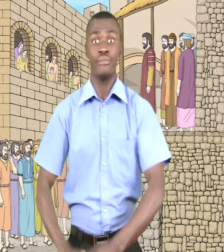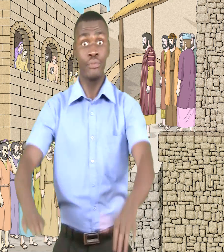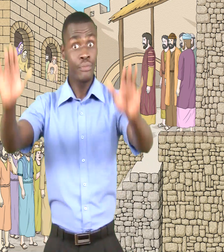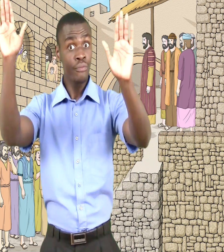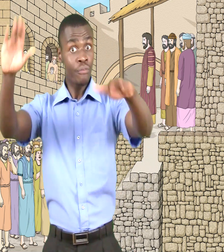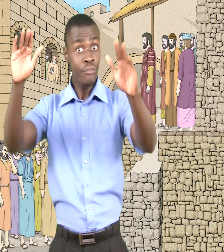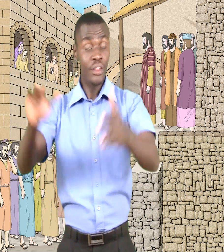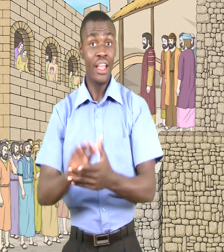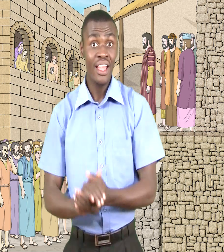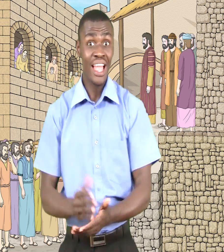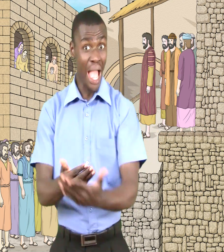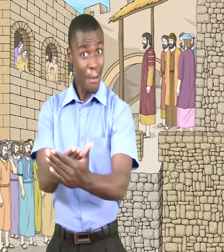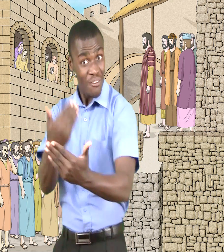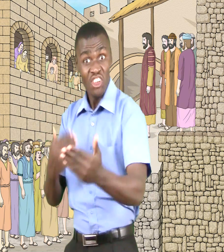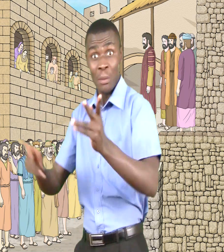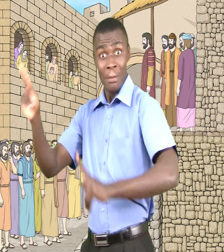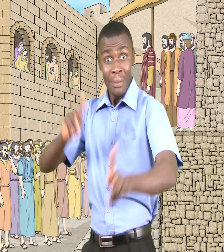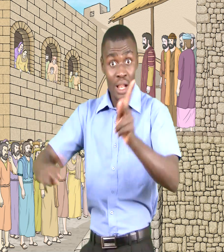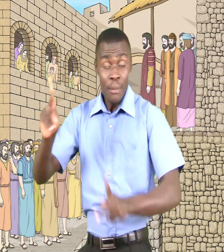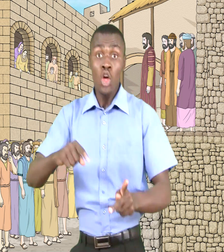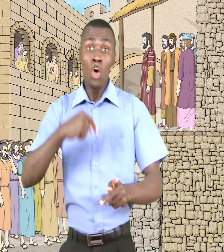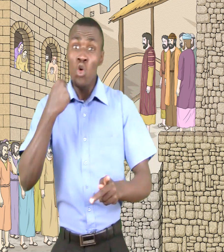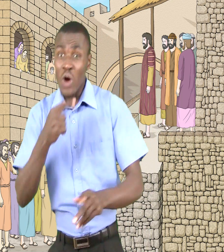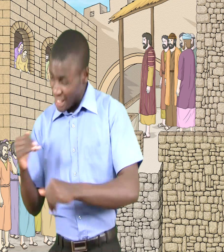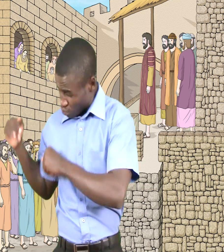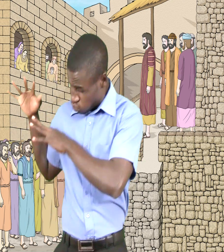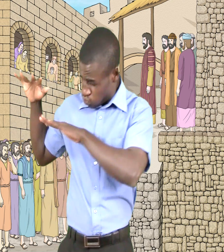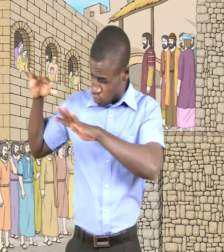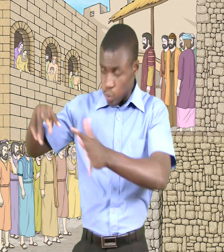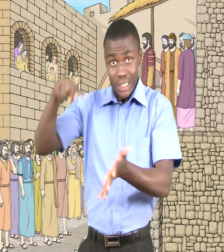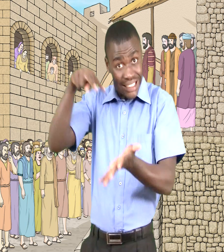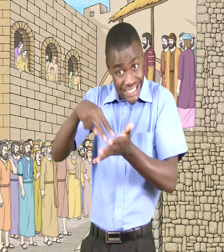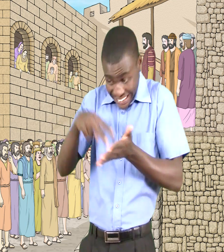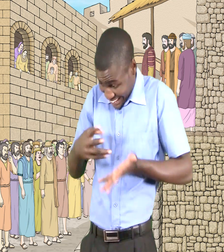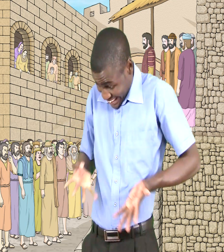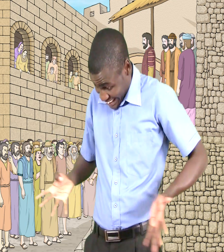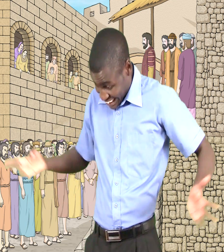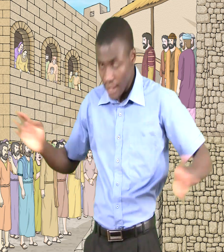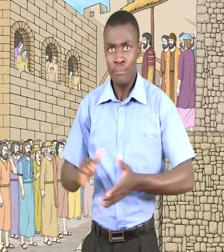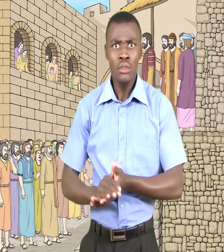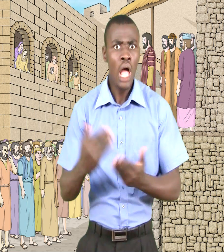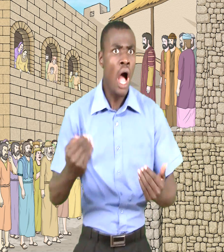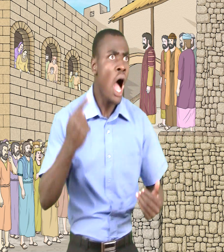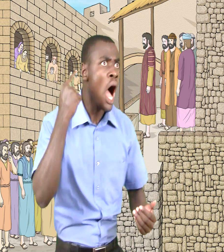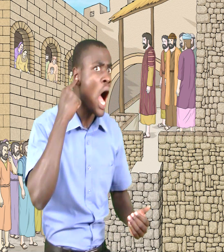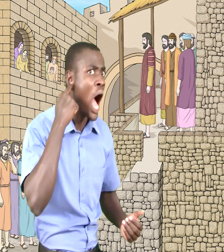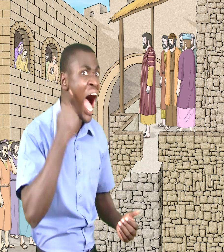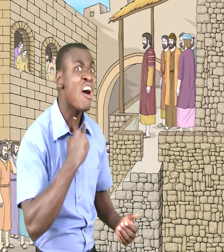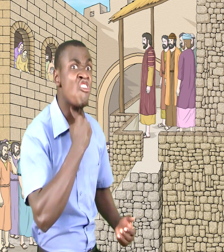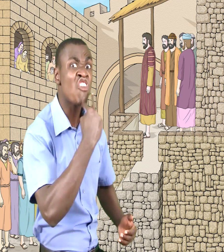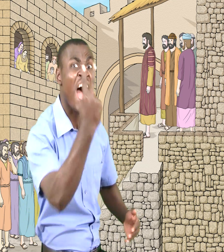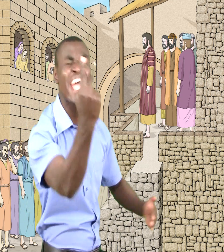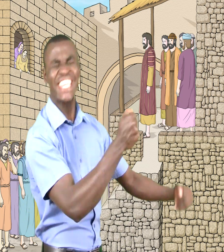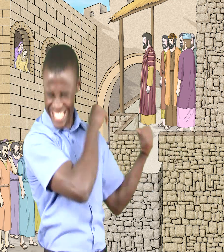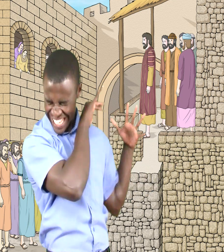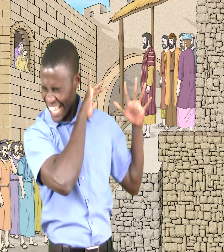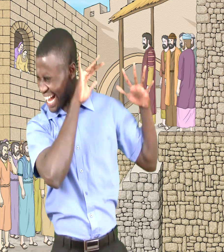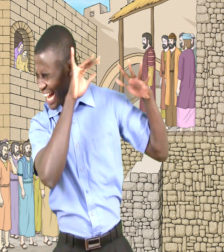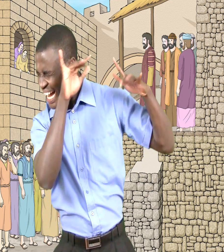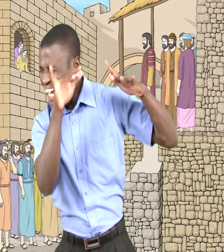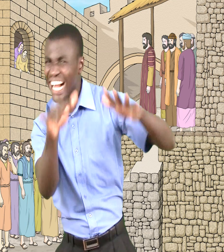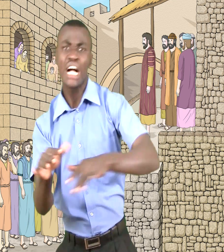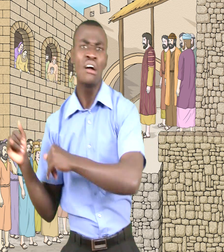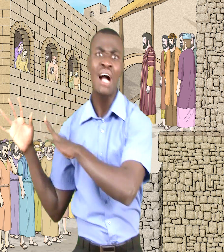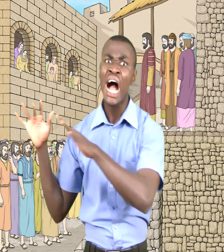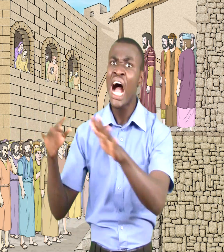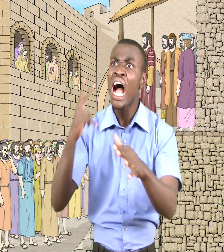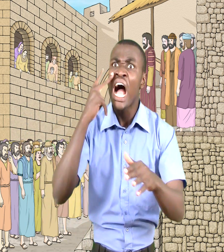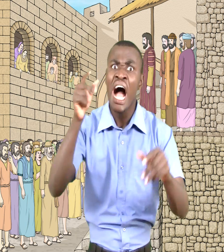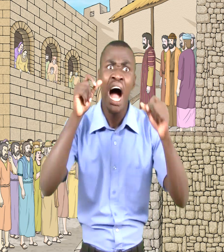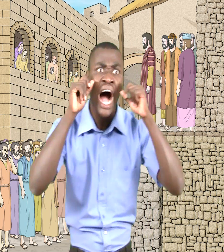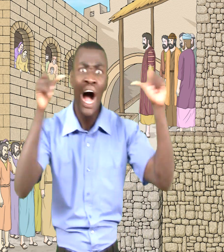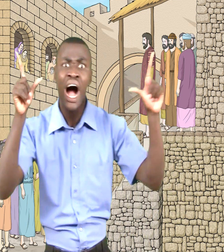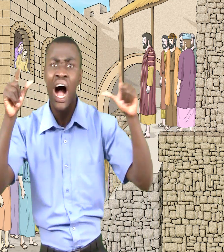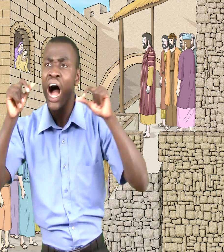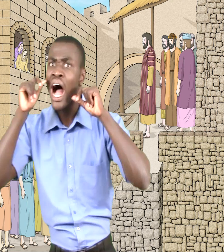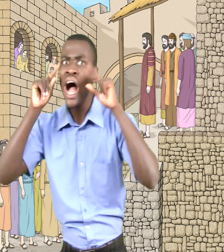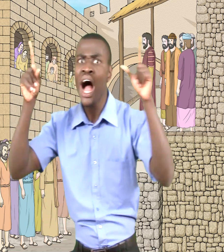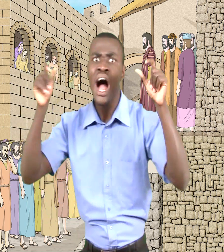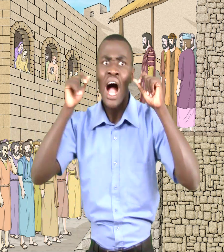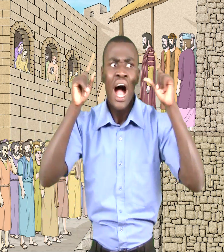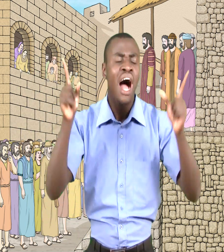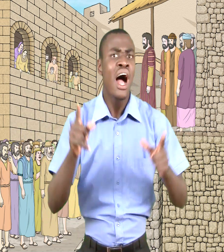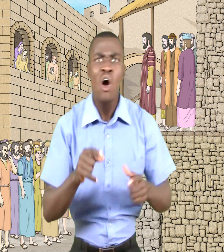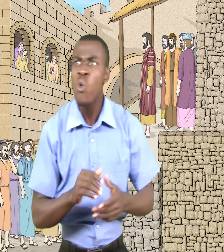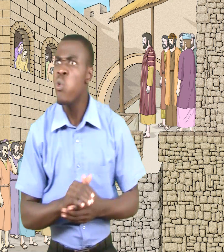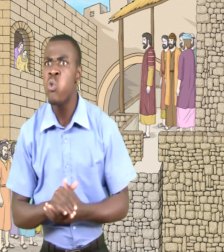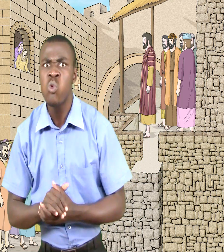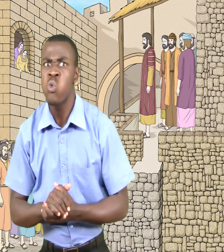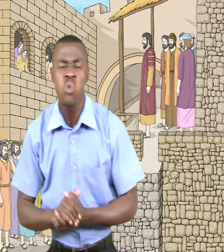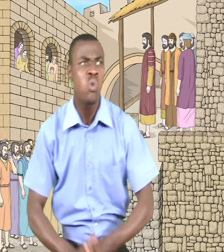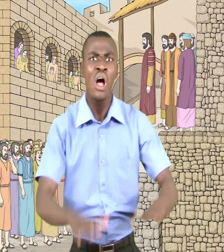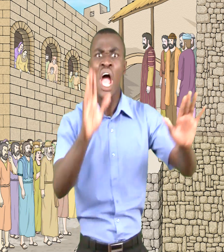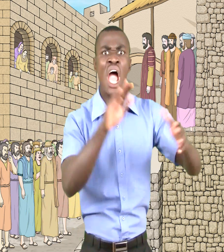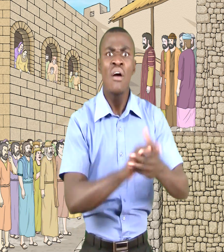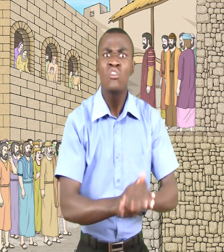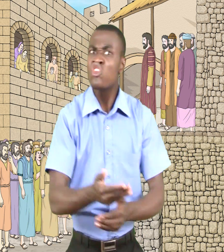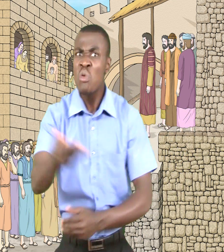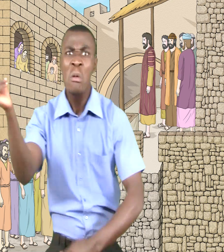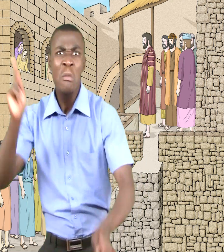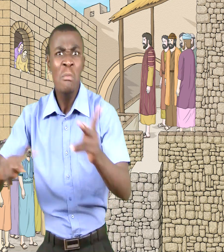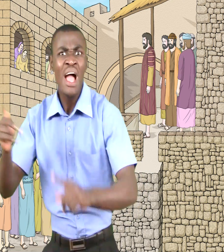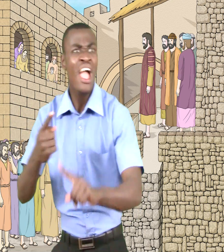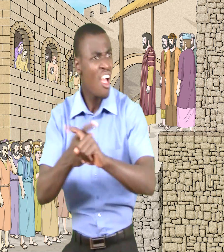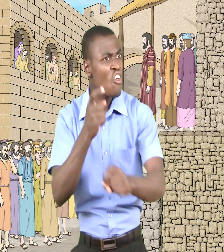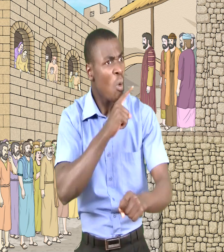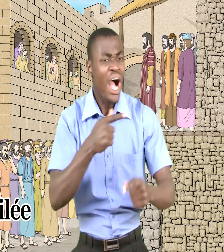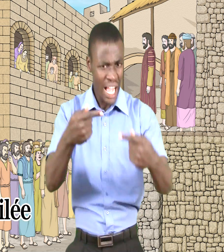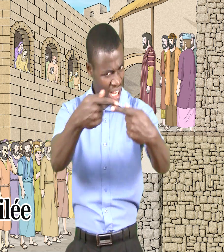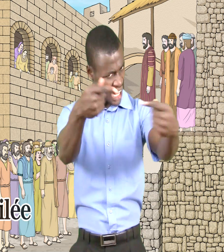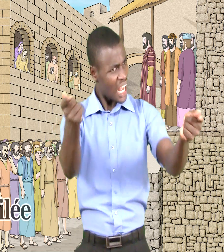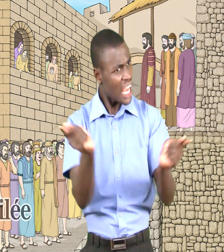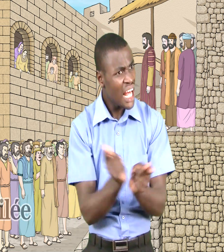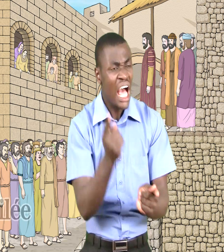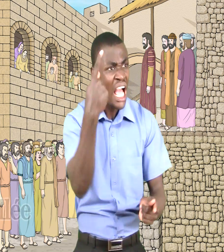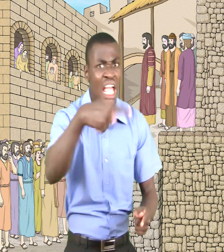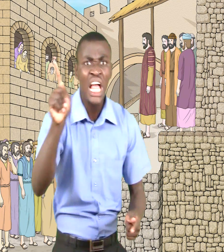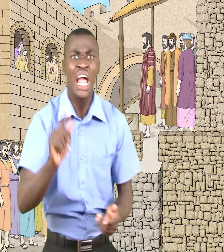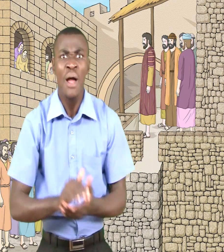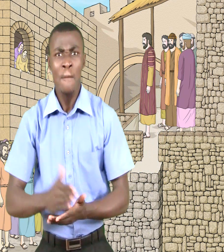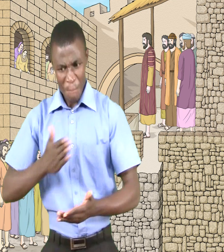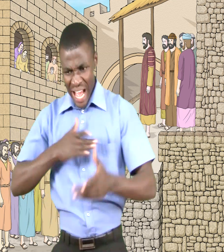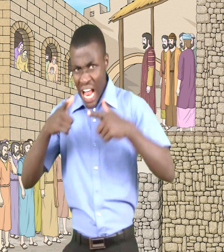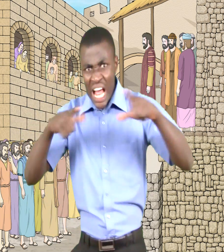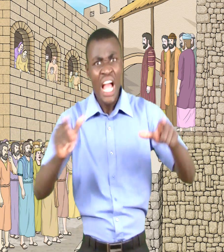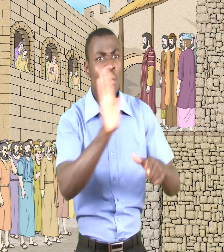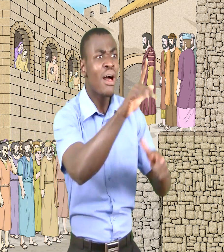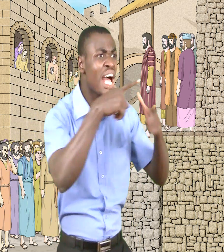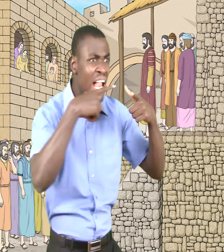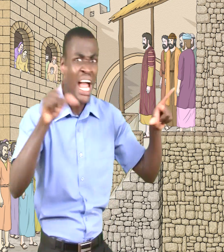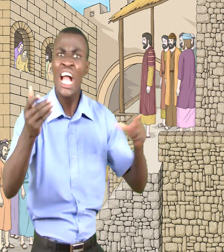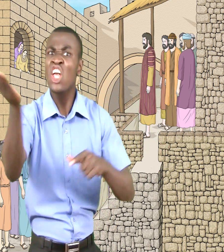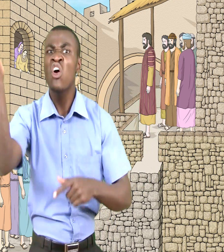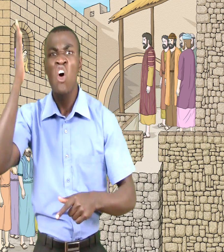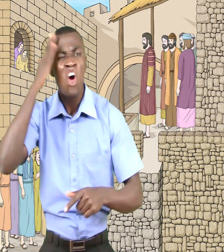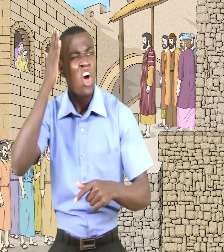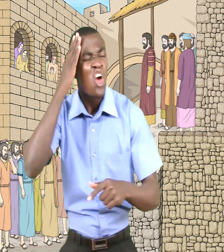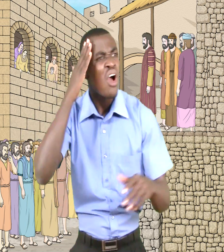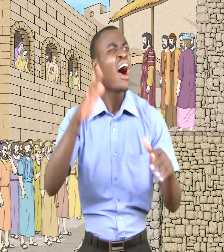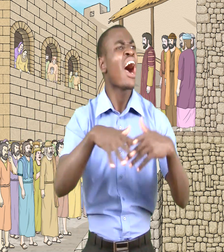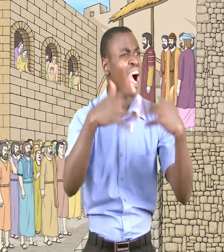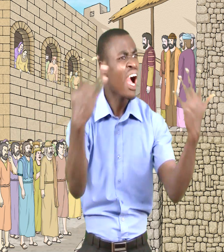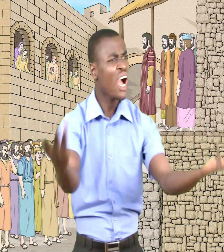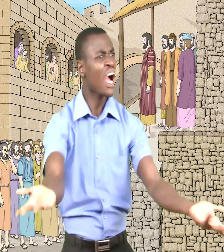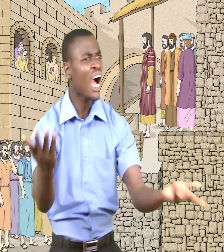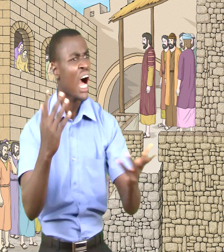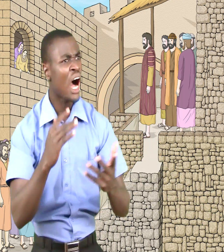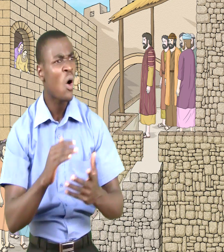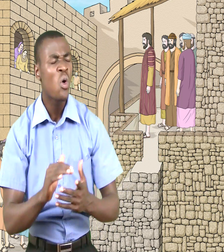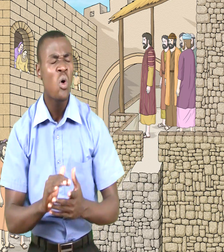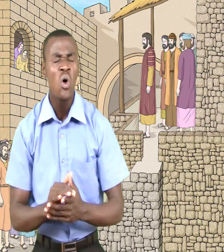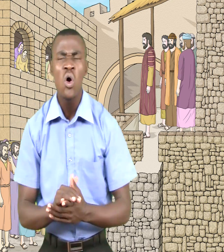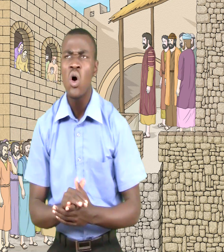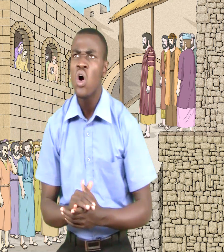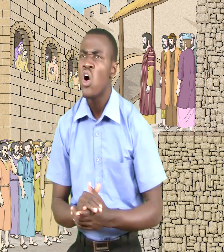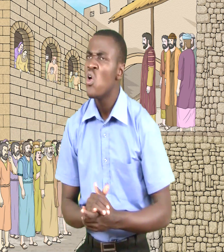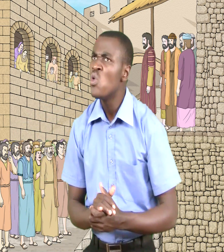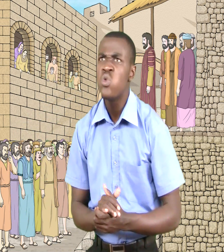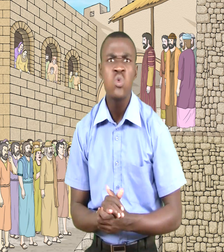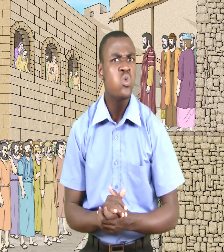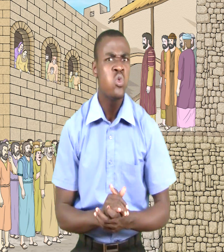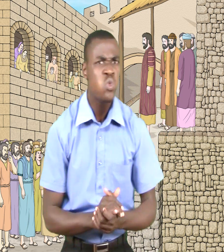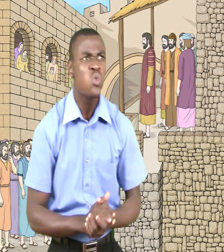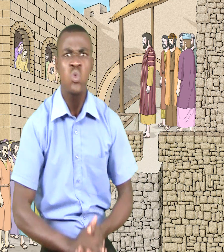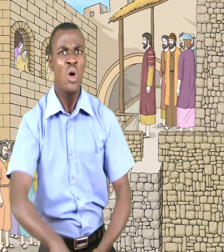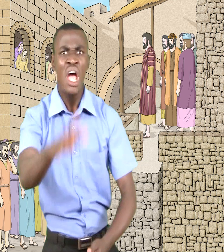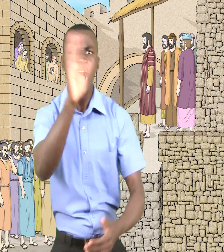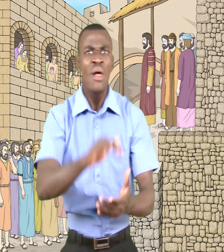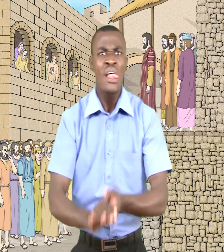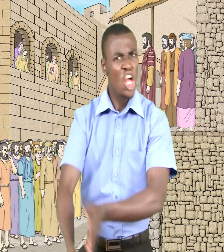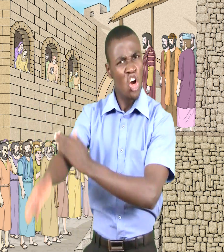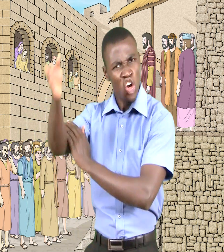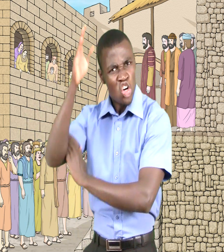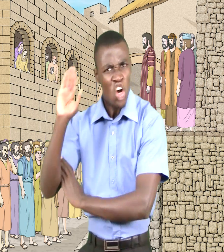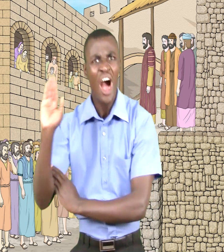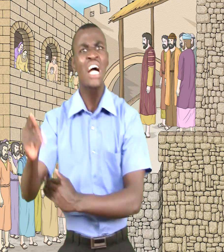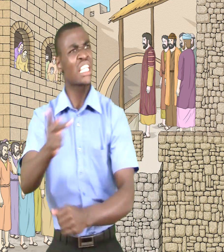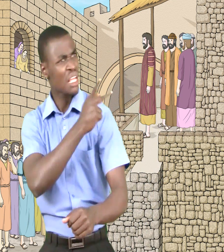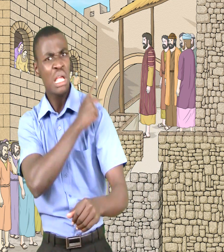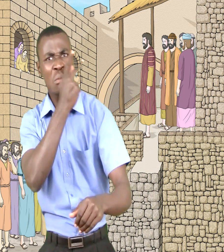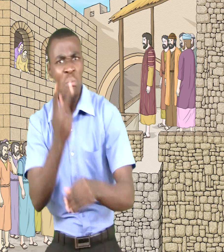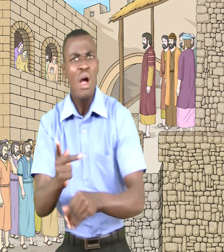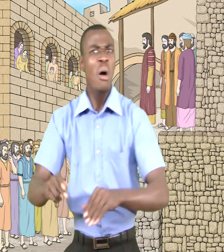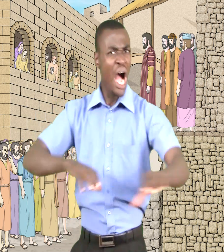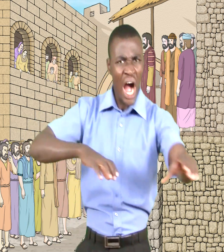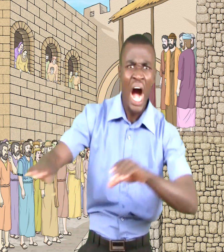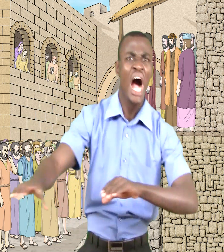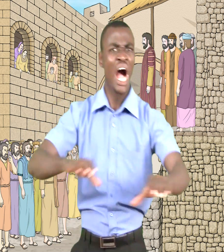Astounded and amazed, they asked, “Are not all these men who are speaking Galileans? How is it then that each of us hears them in his own native language? Parthians, Medes, and Elamites;